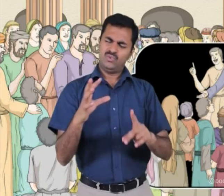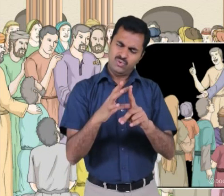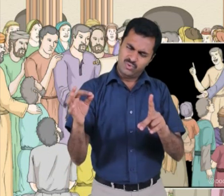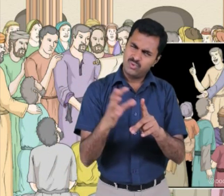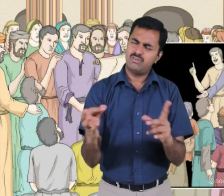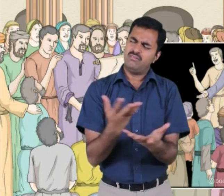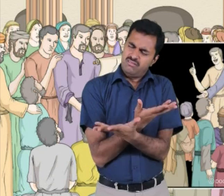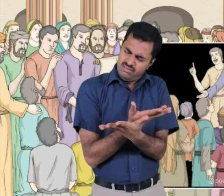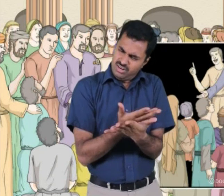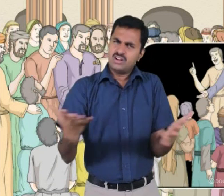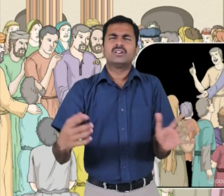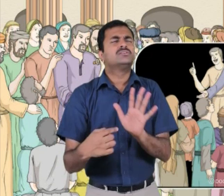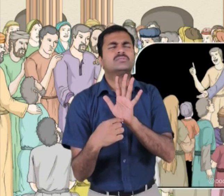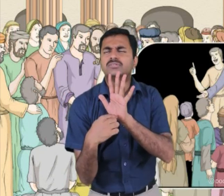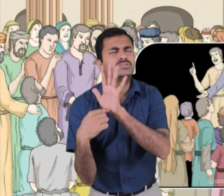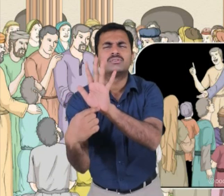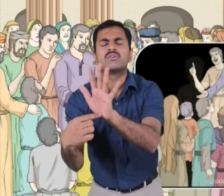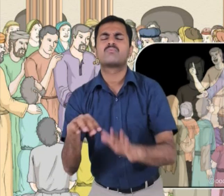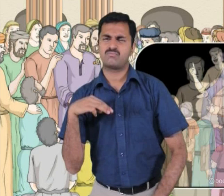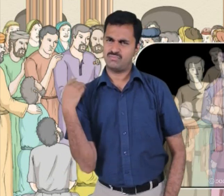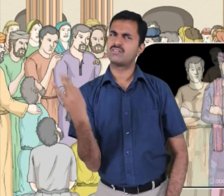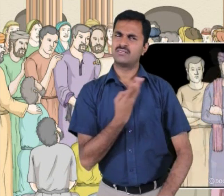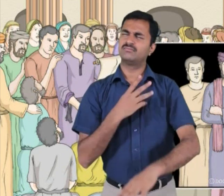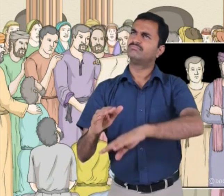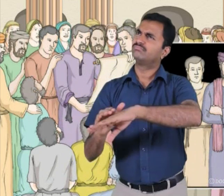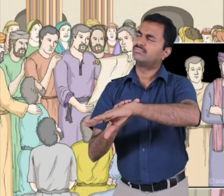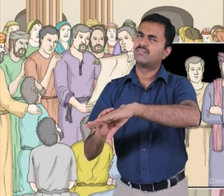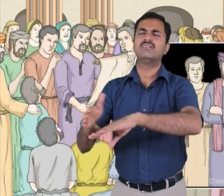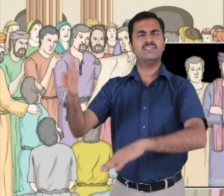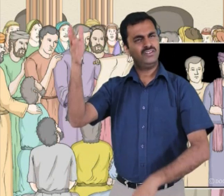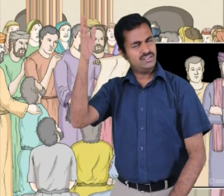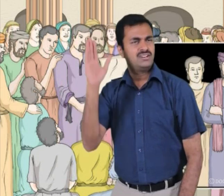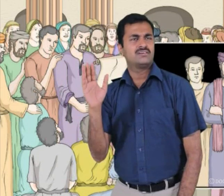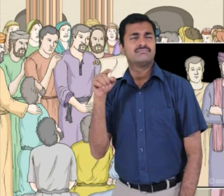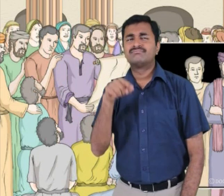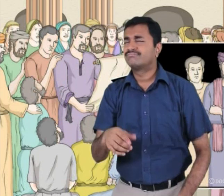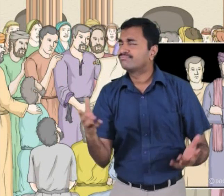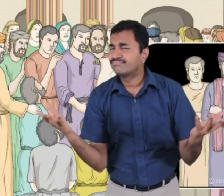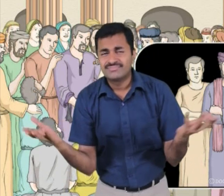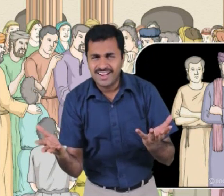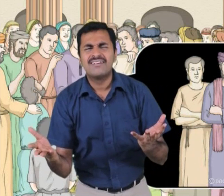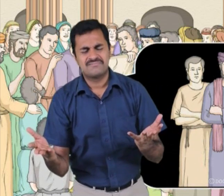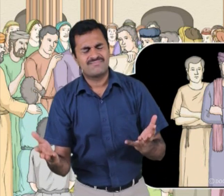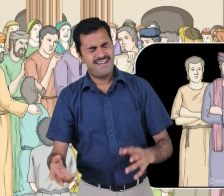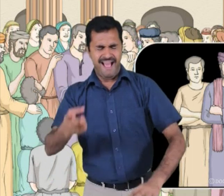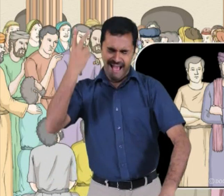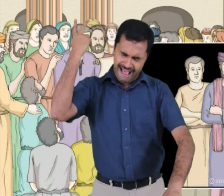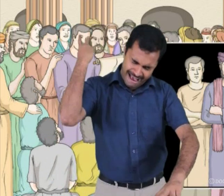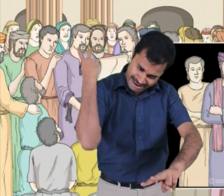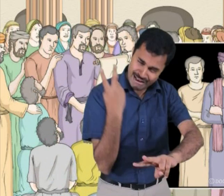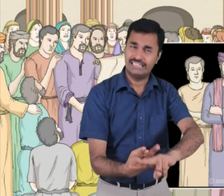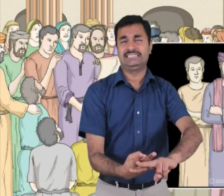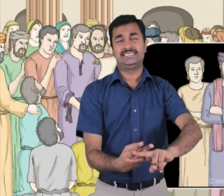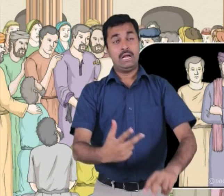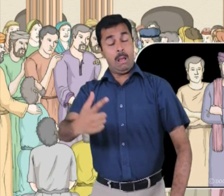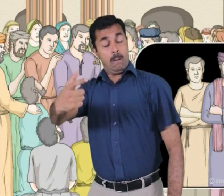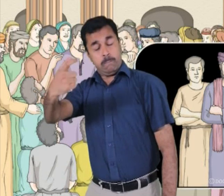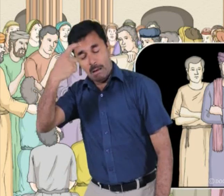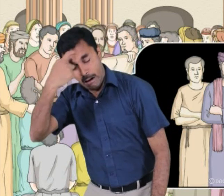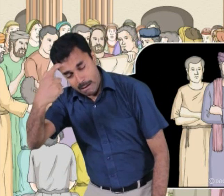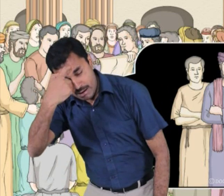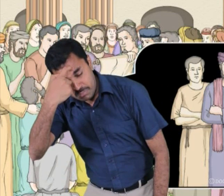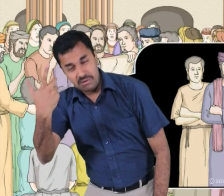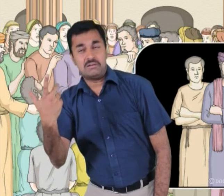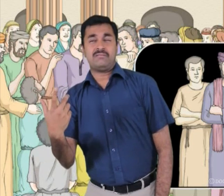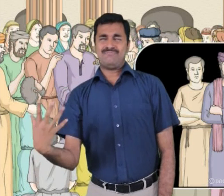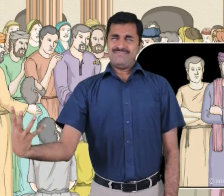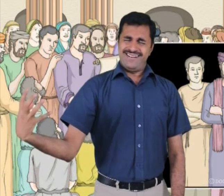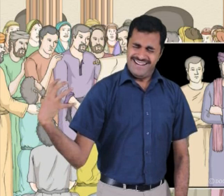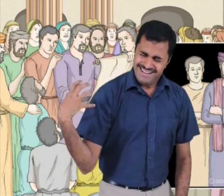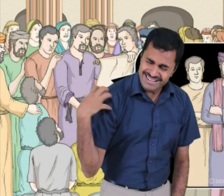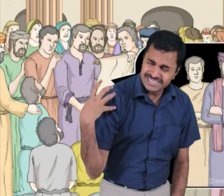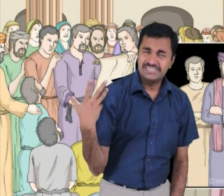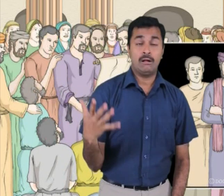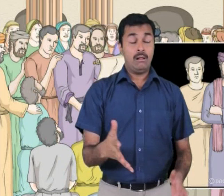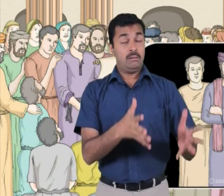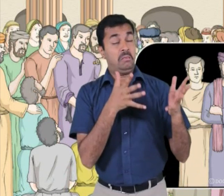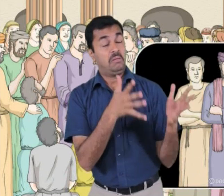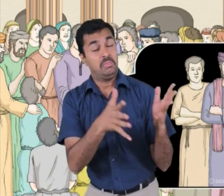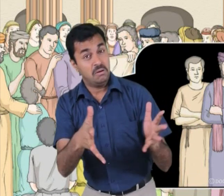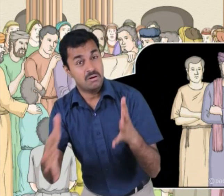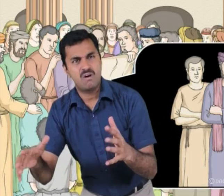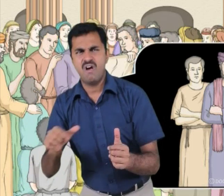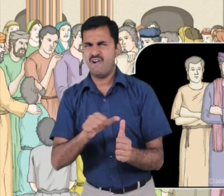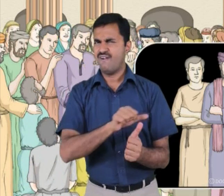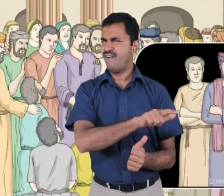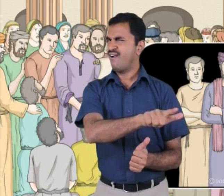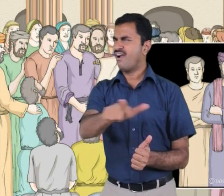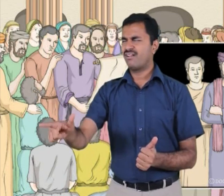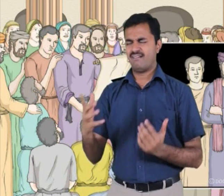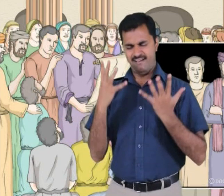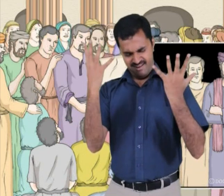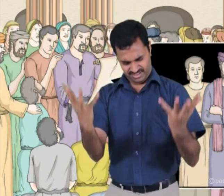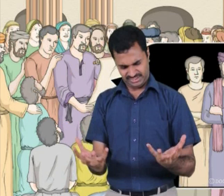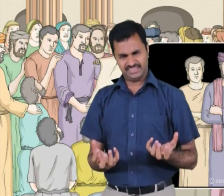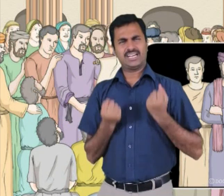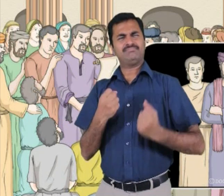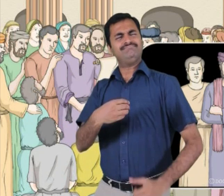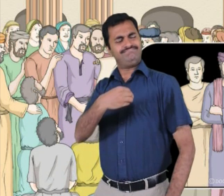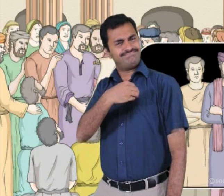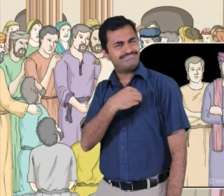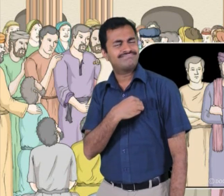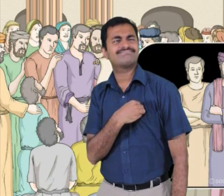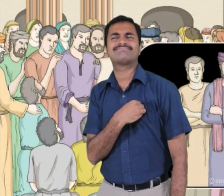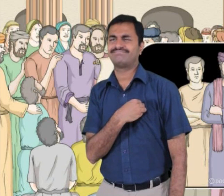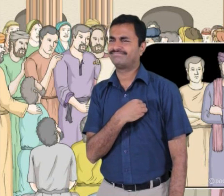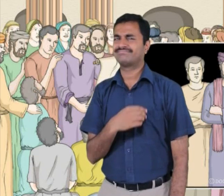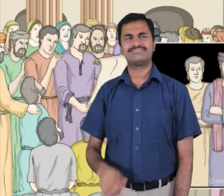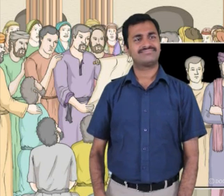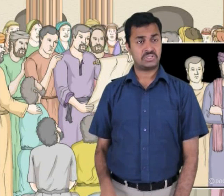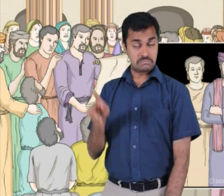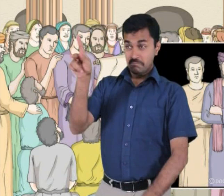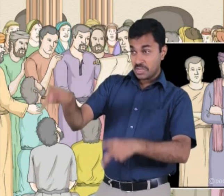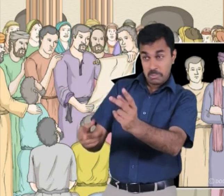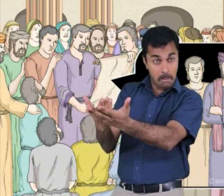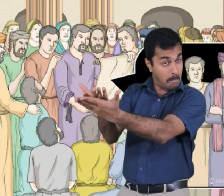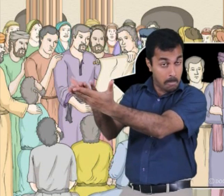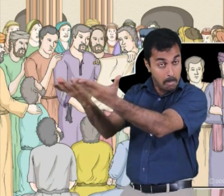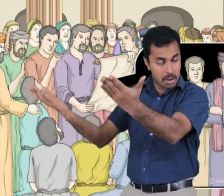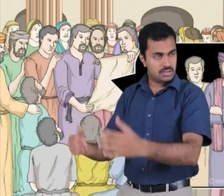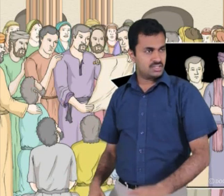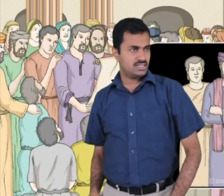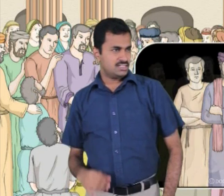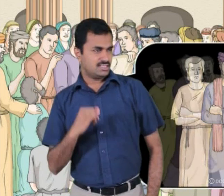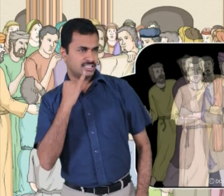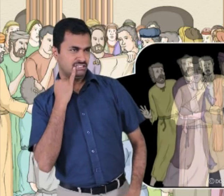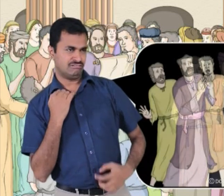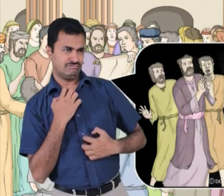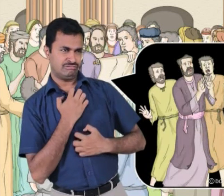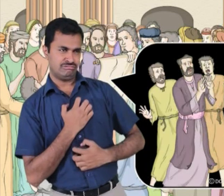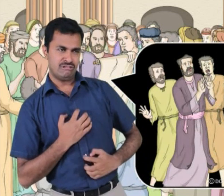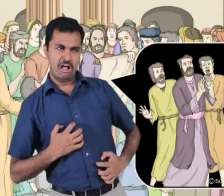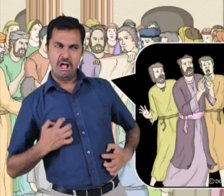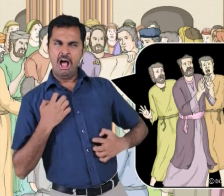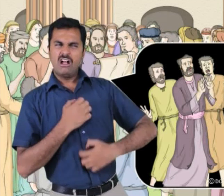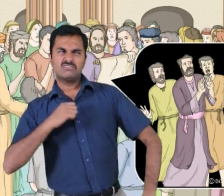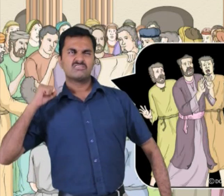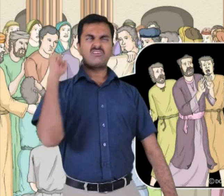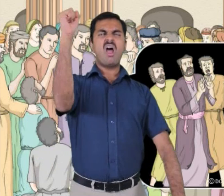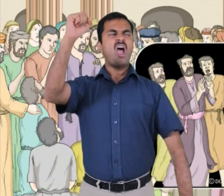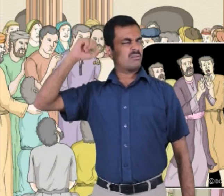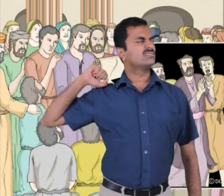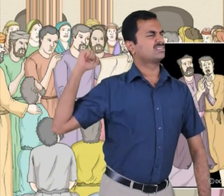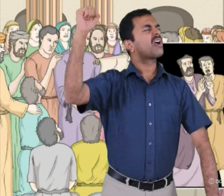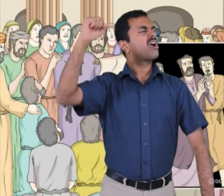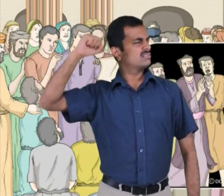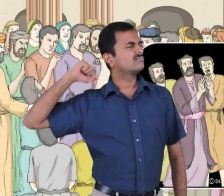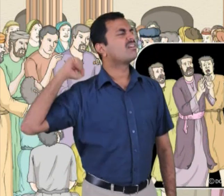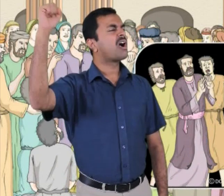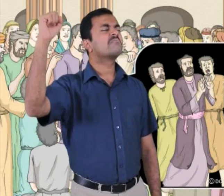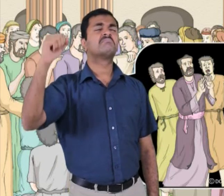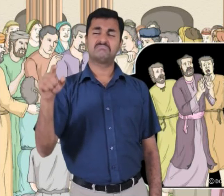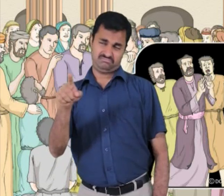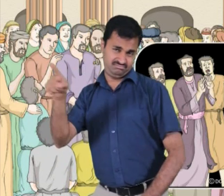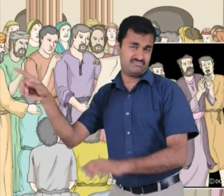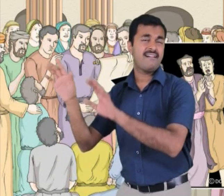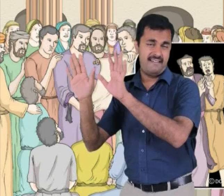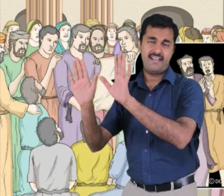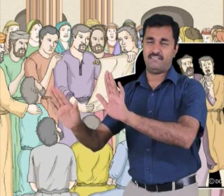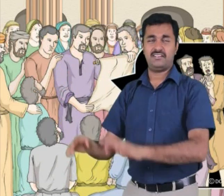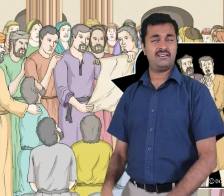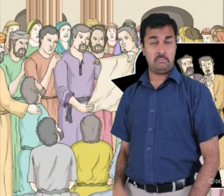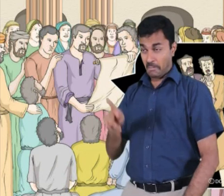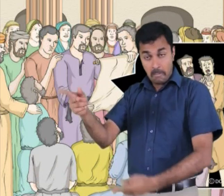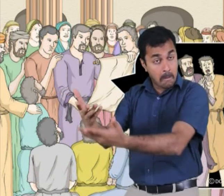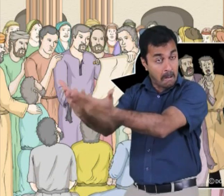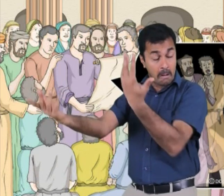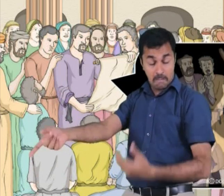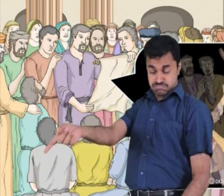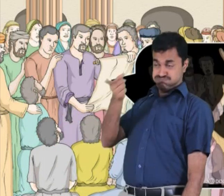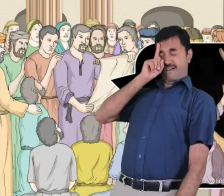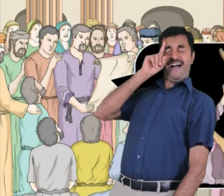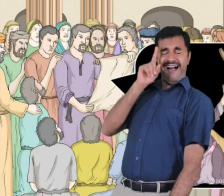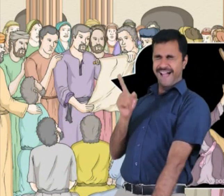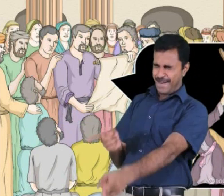Rather, as servants of God we commend ourselves in every way: in great endurance; in troubles, hardships, and calamities;